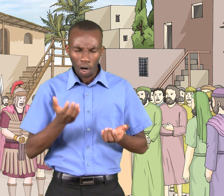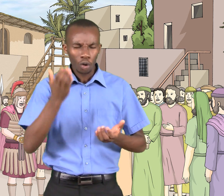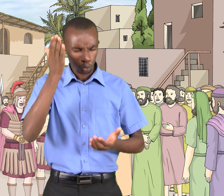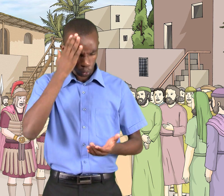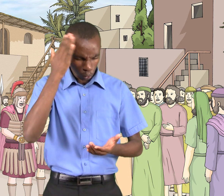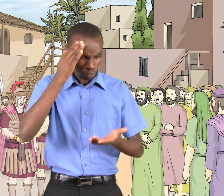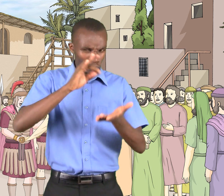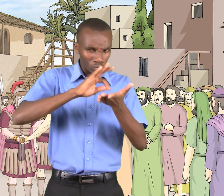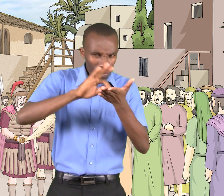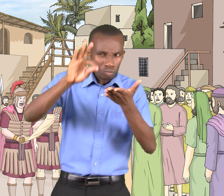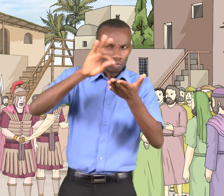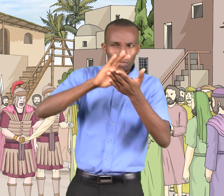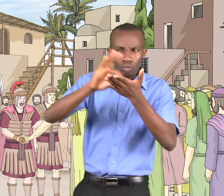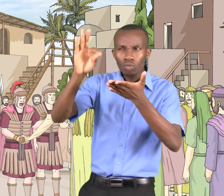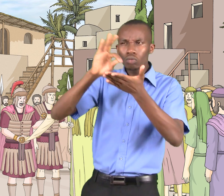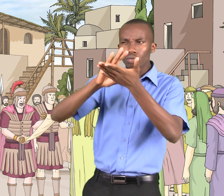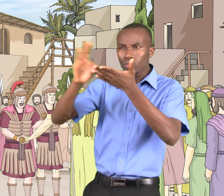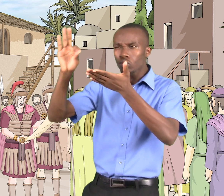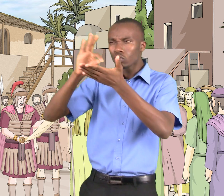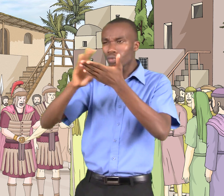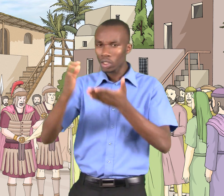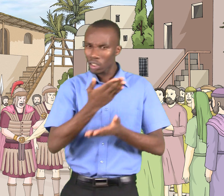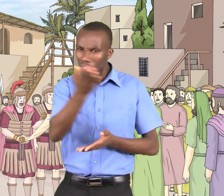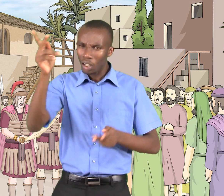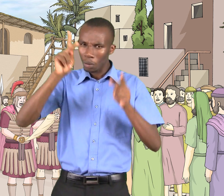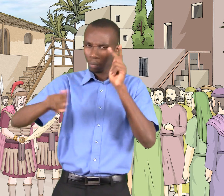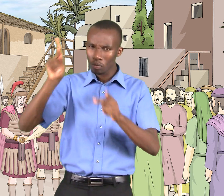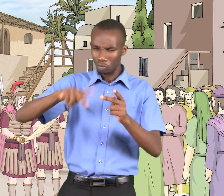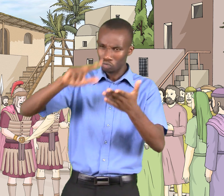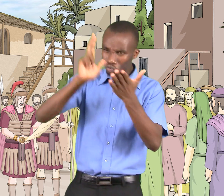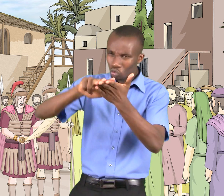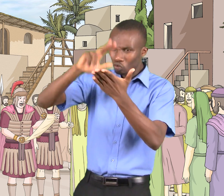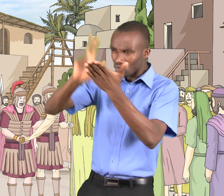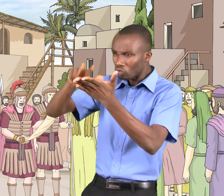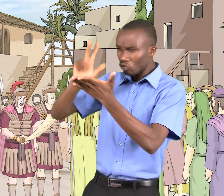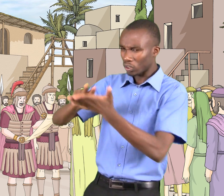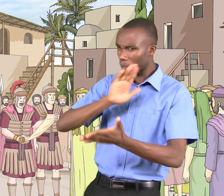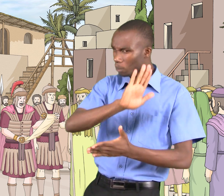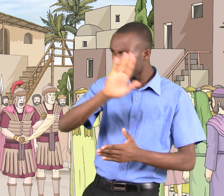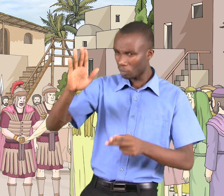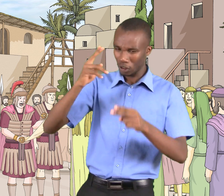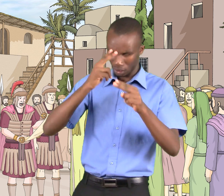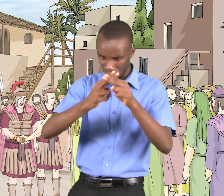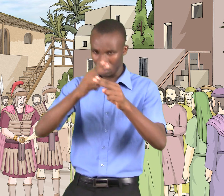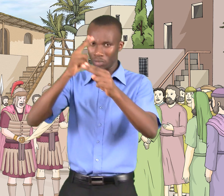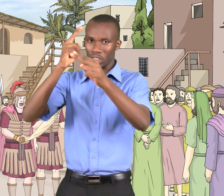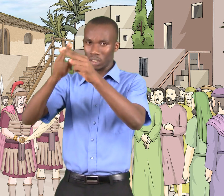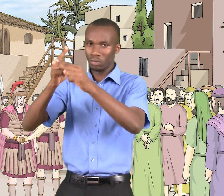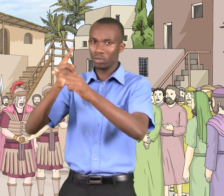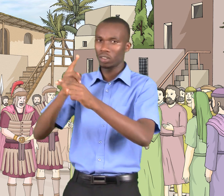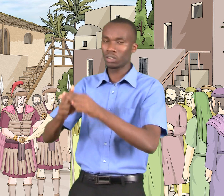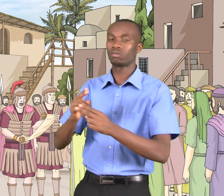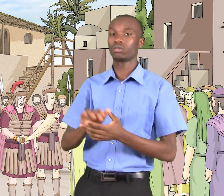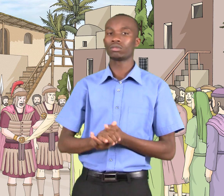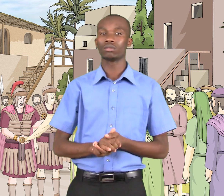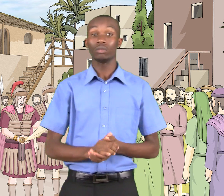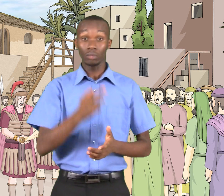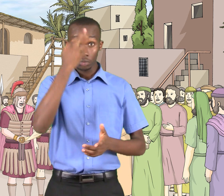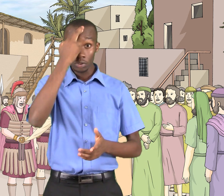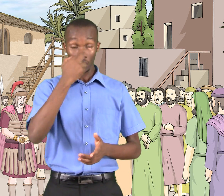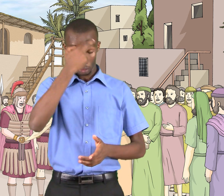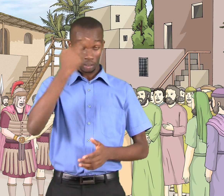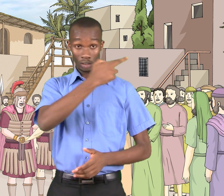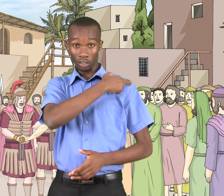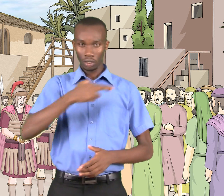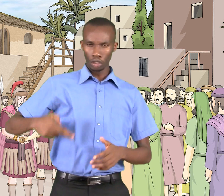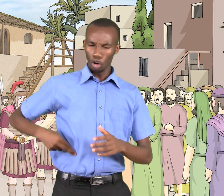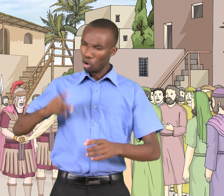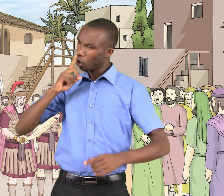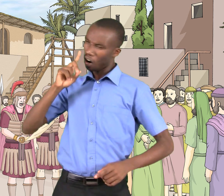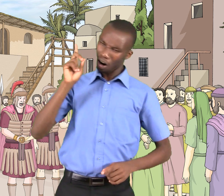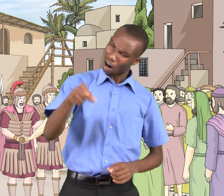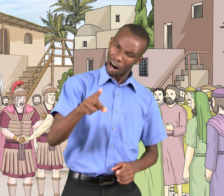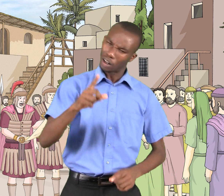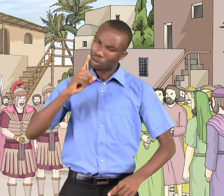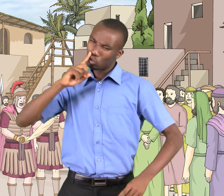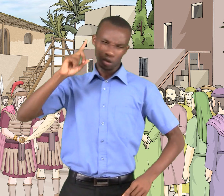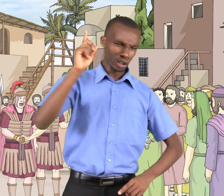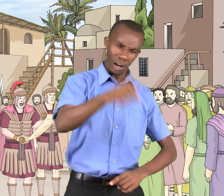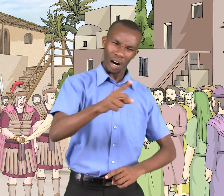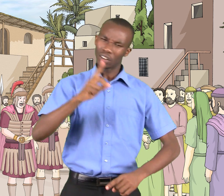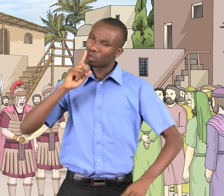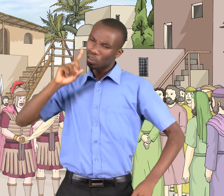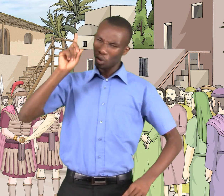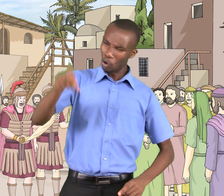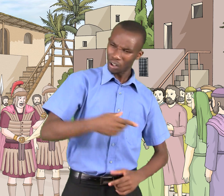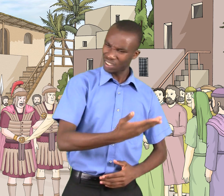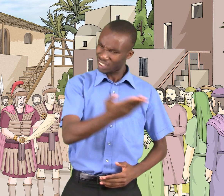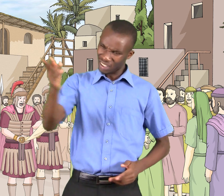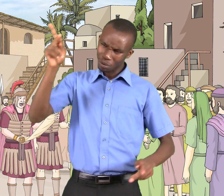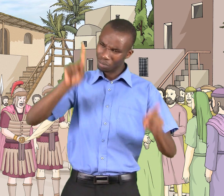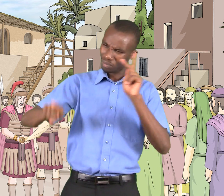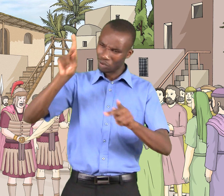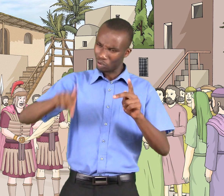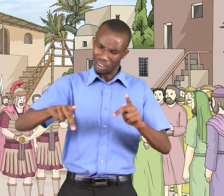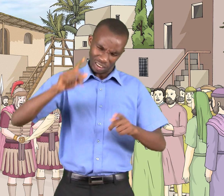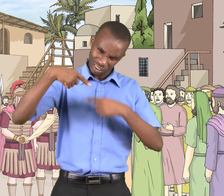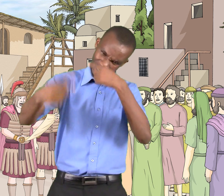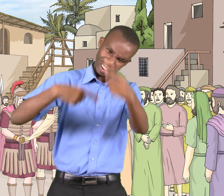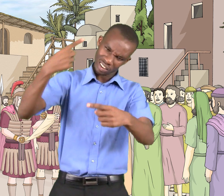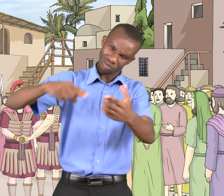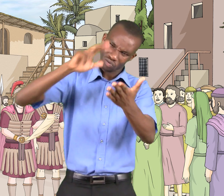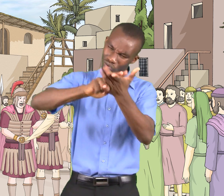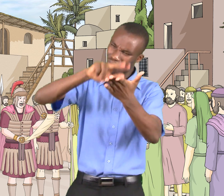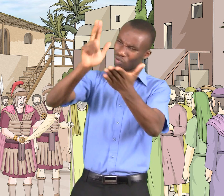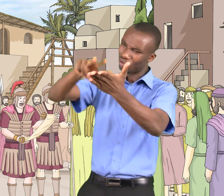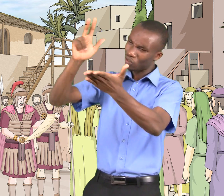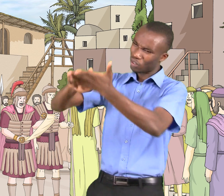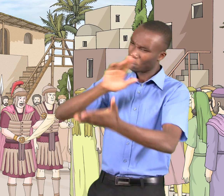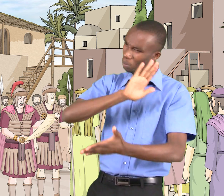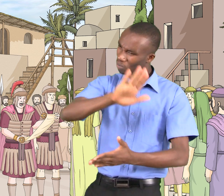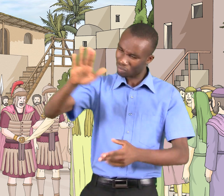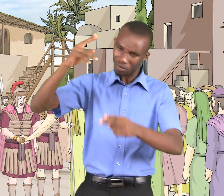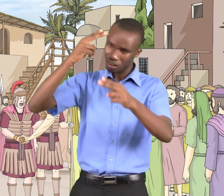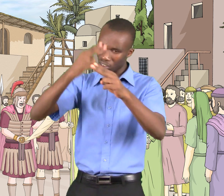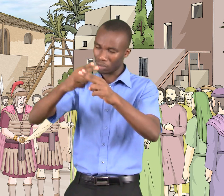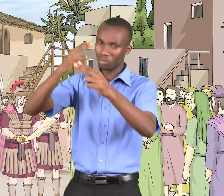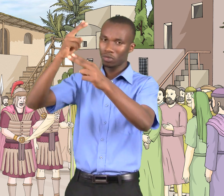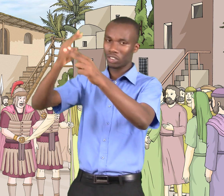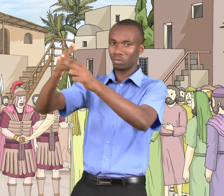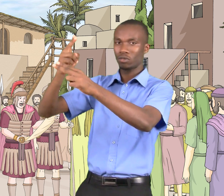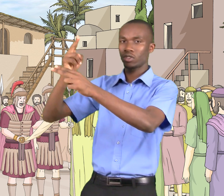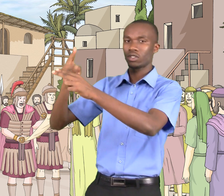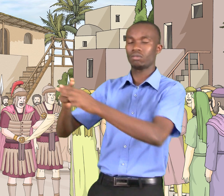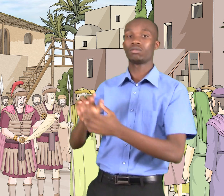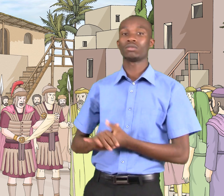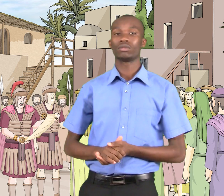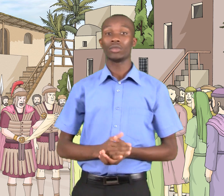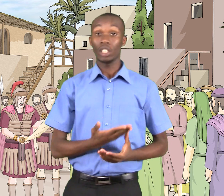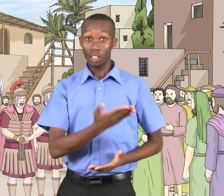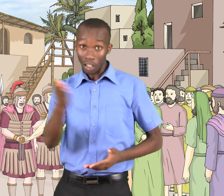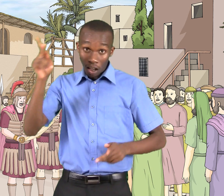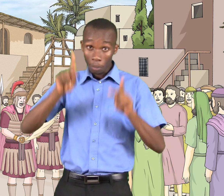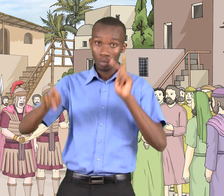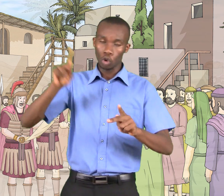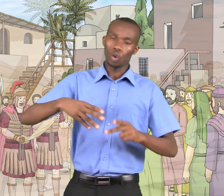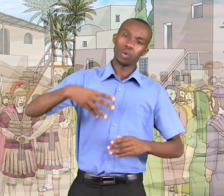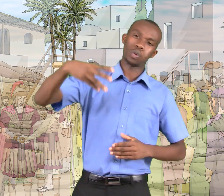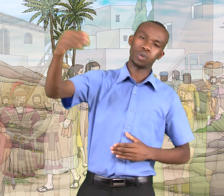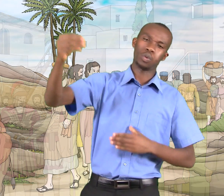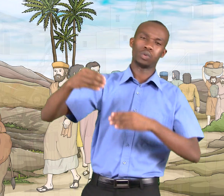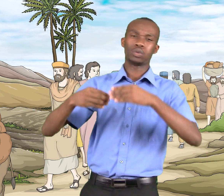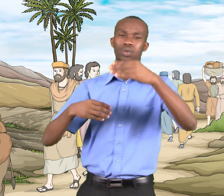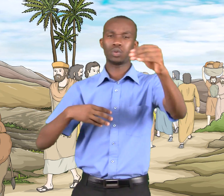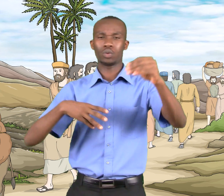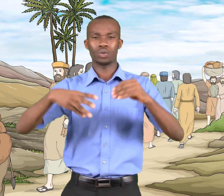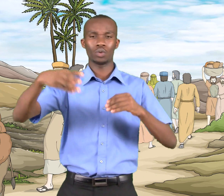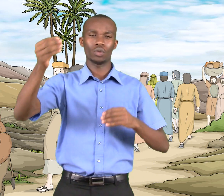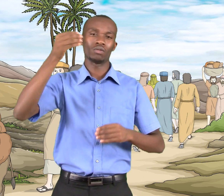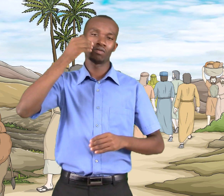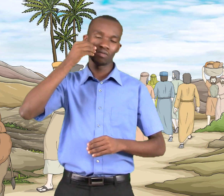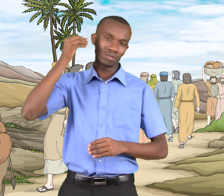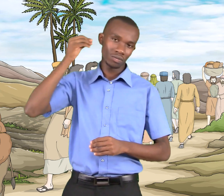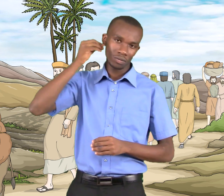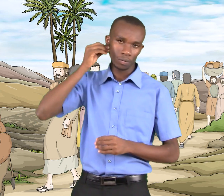This was the first census to take place while Quirinius was governor of Syria.